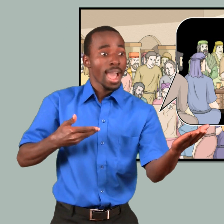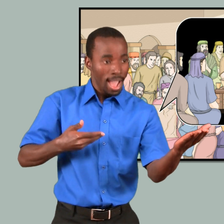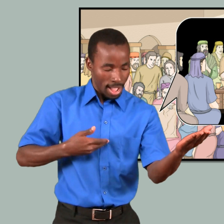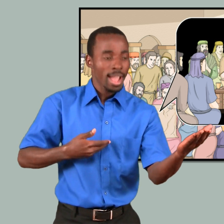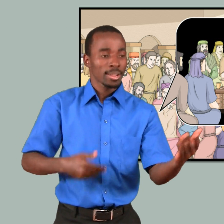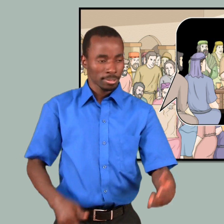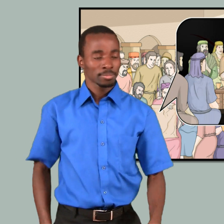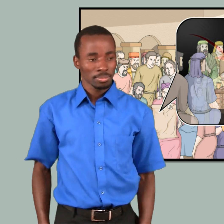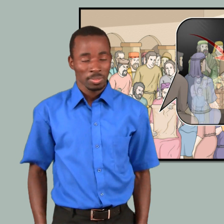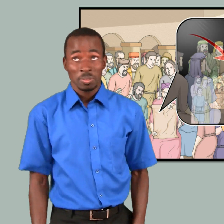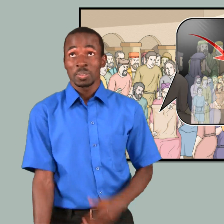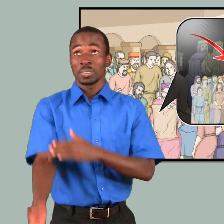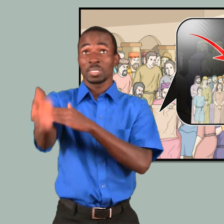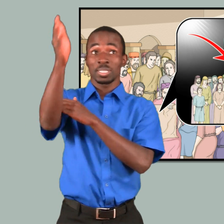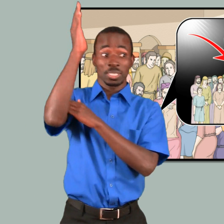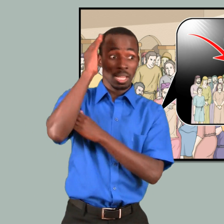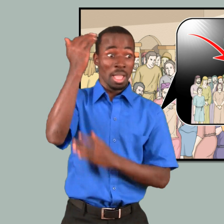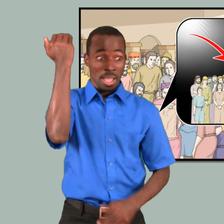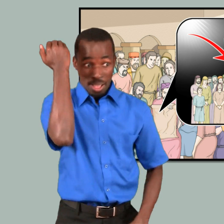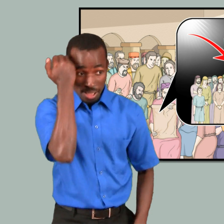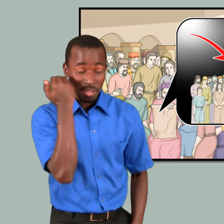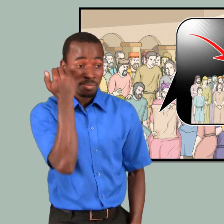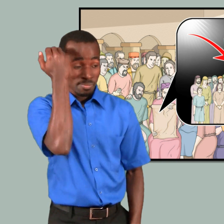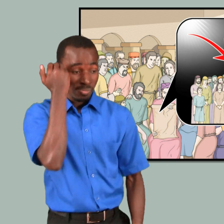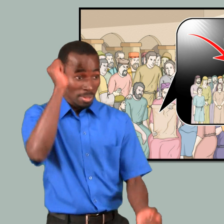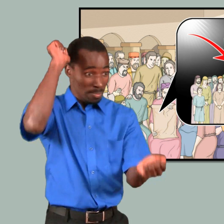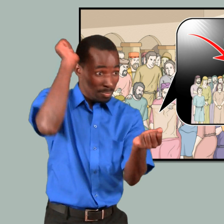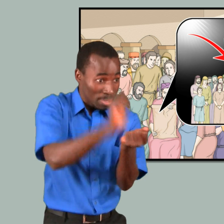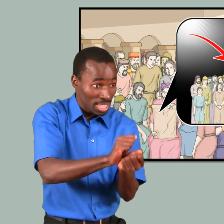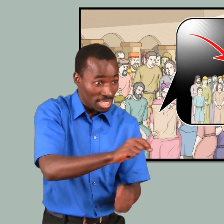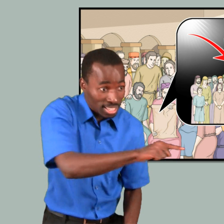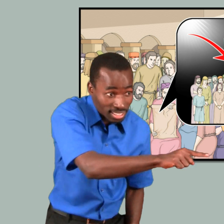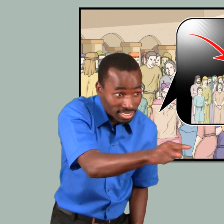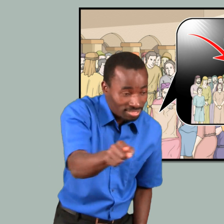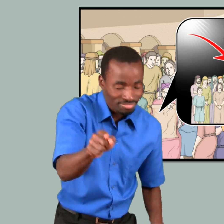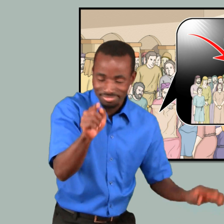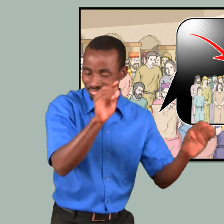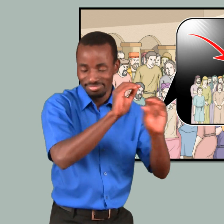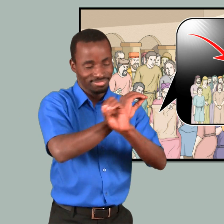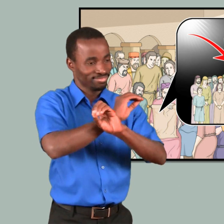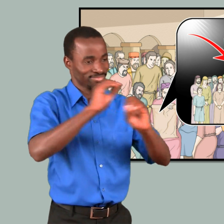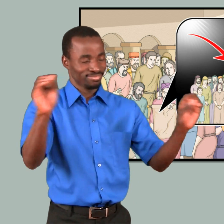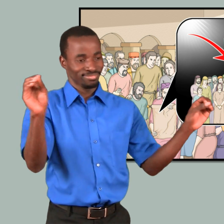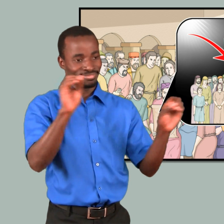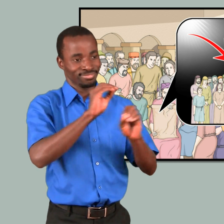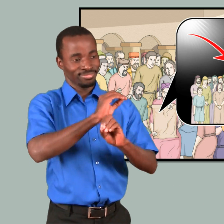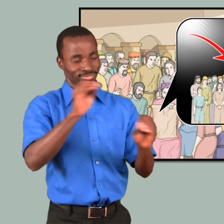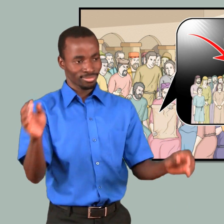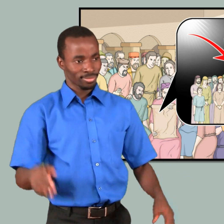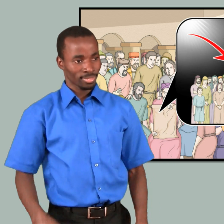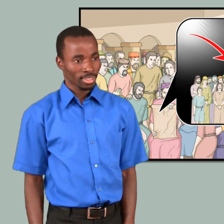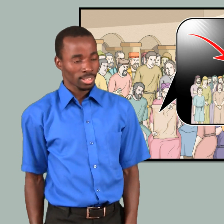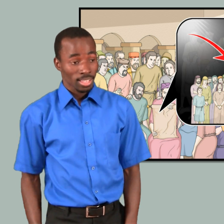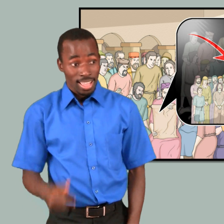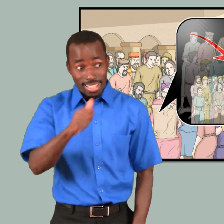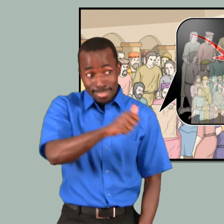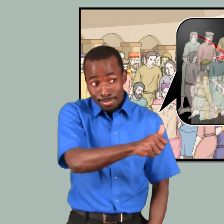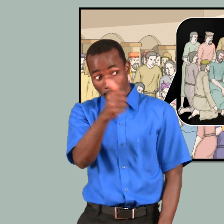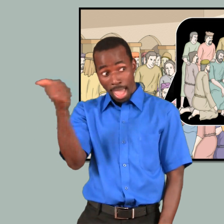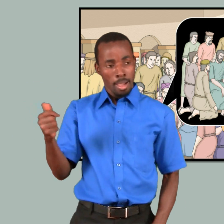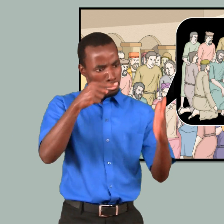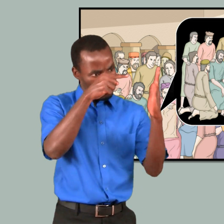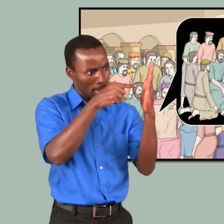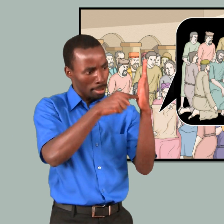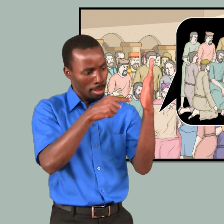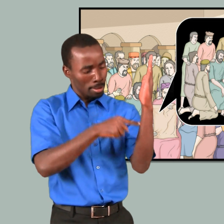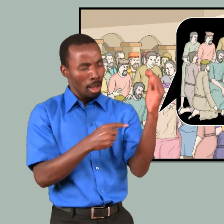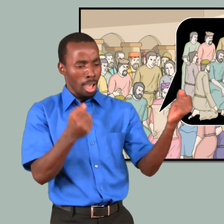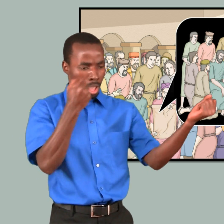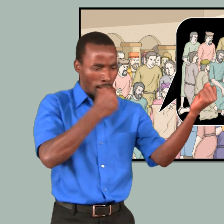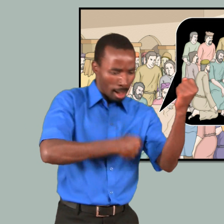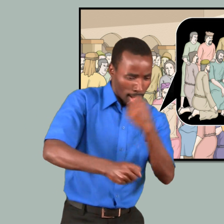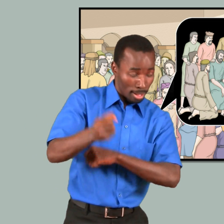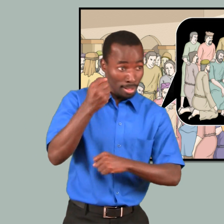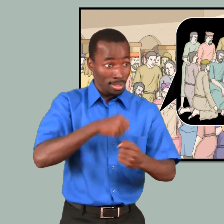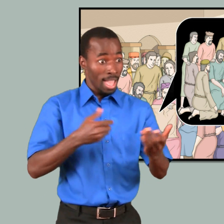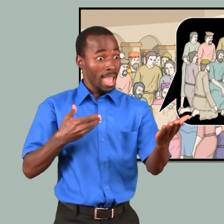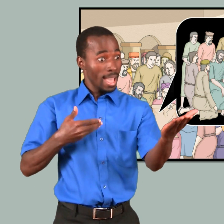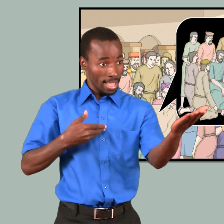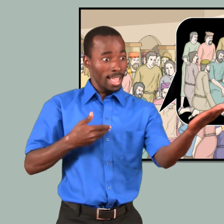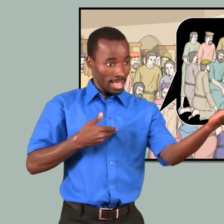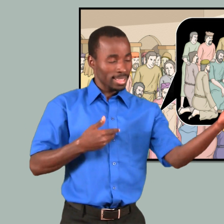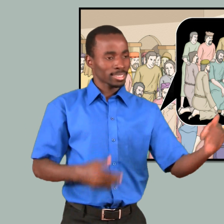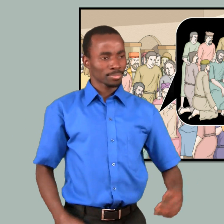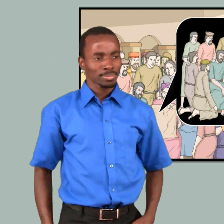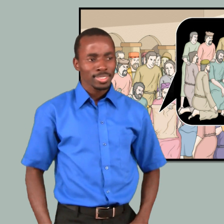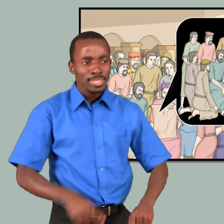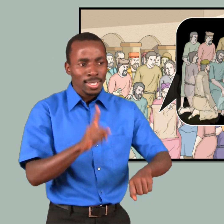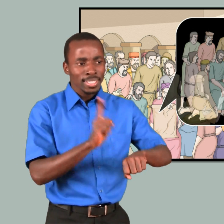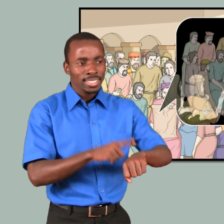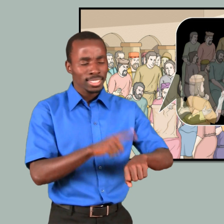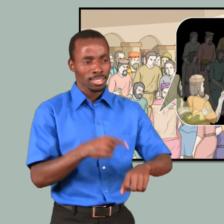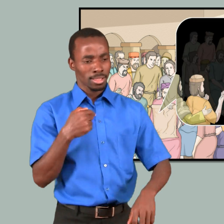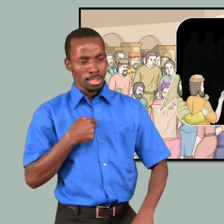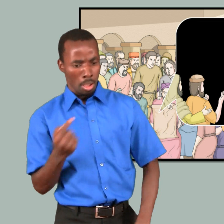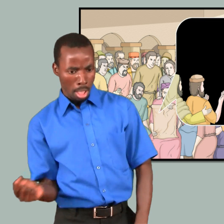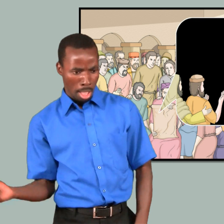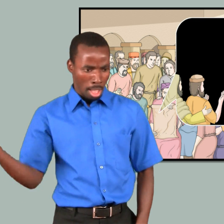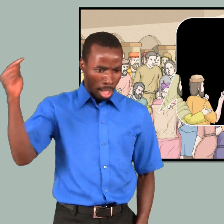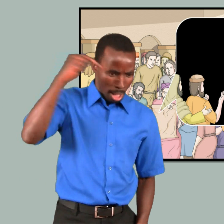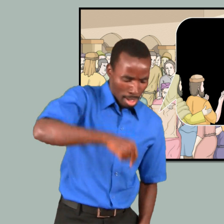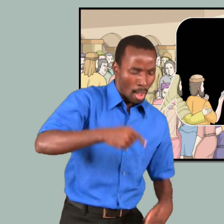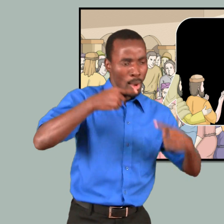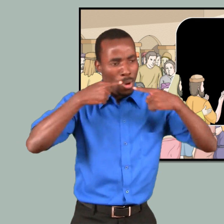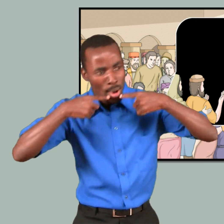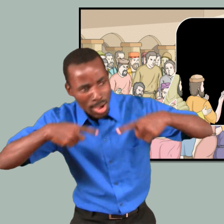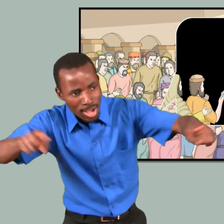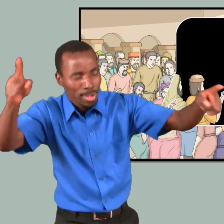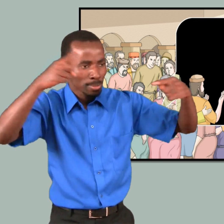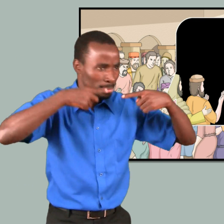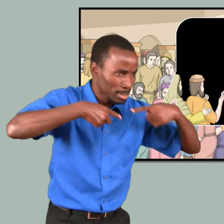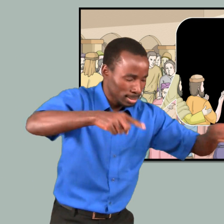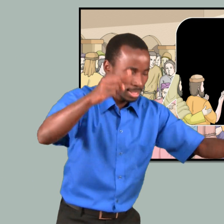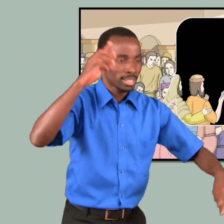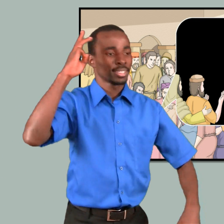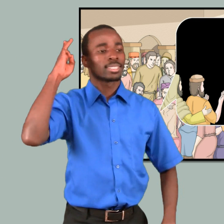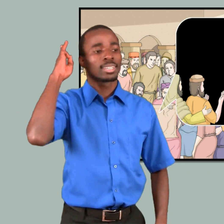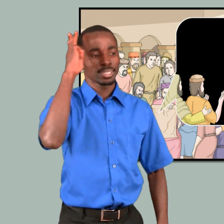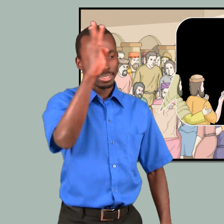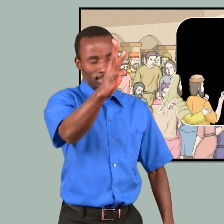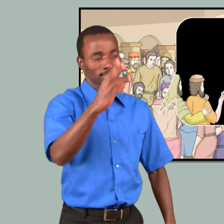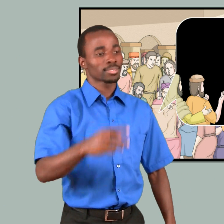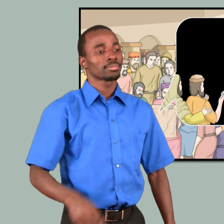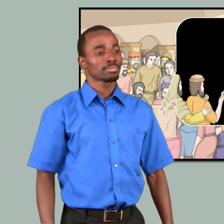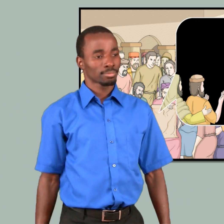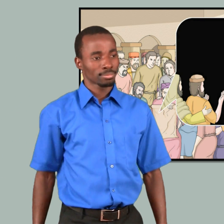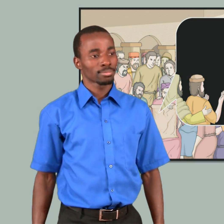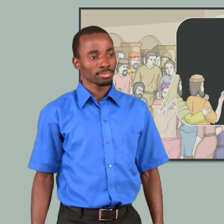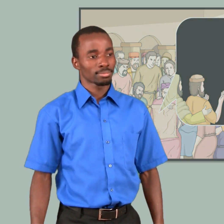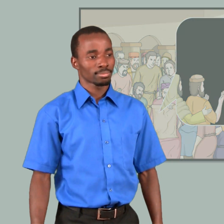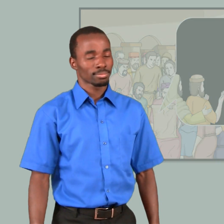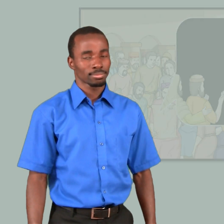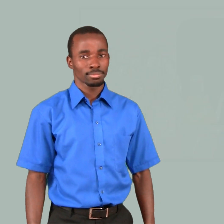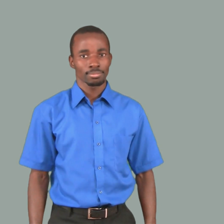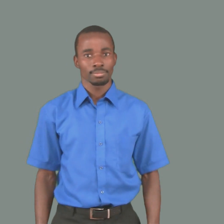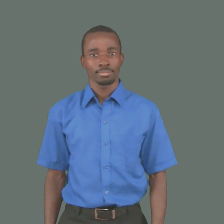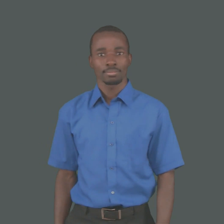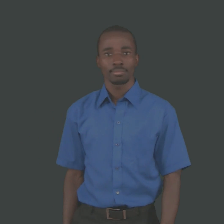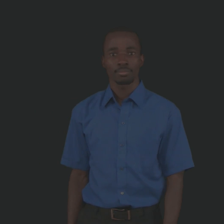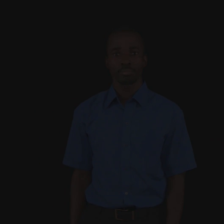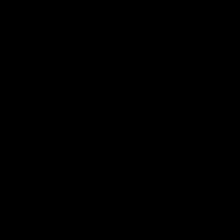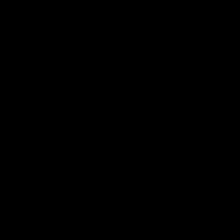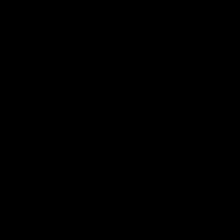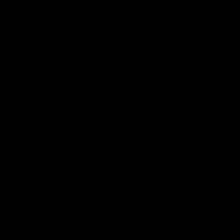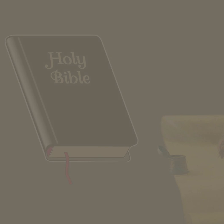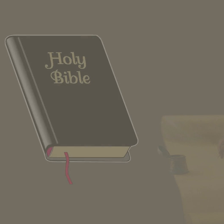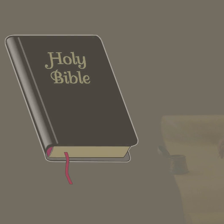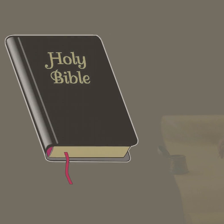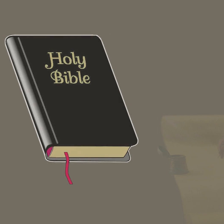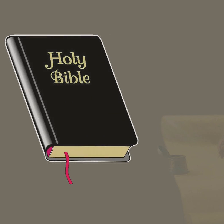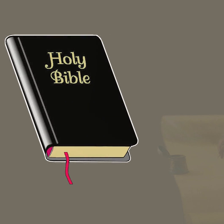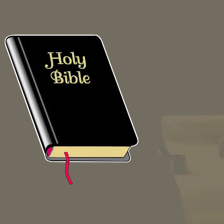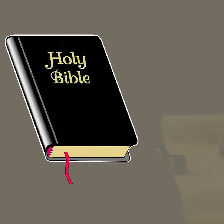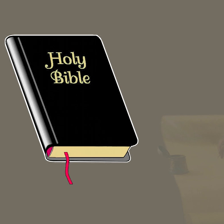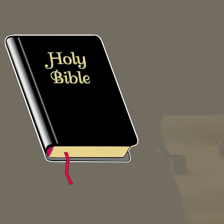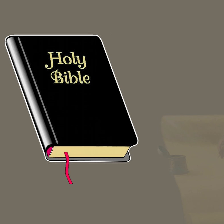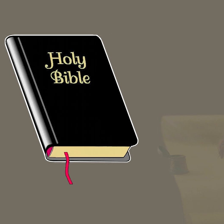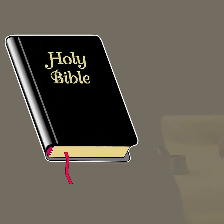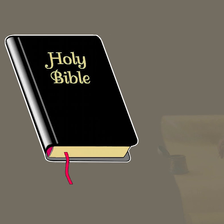And when I come, I will give instructions about the remaining matters.